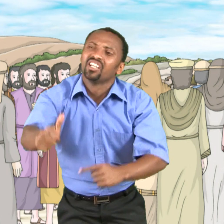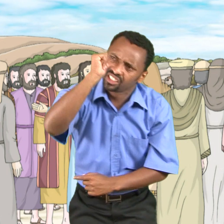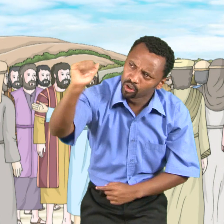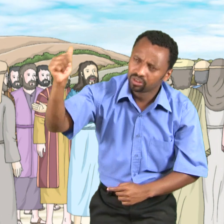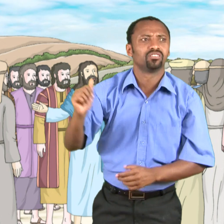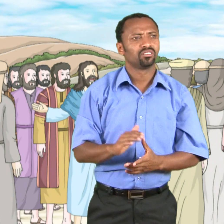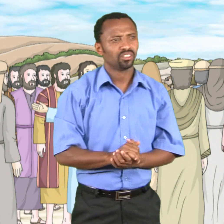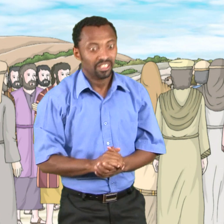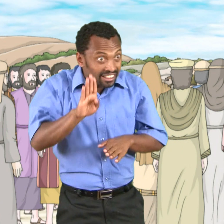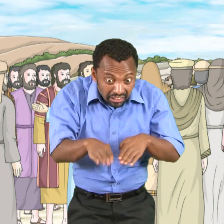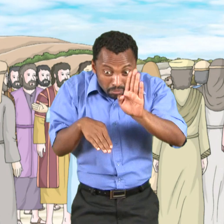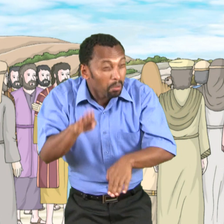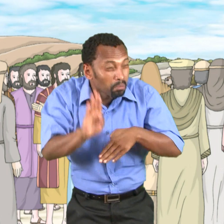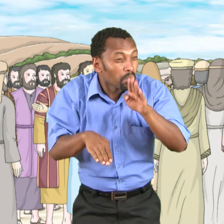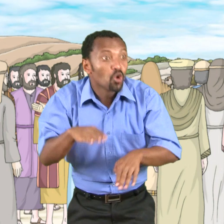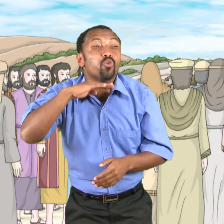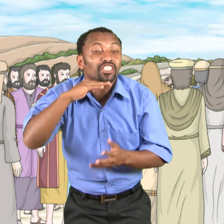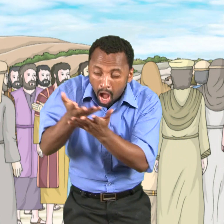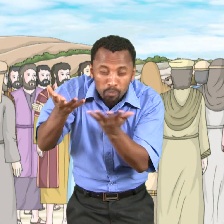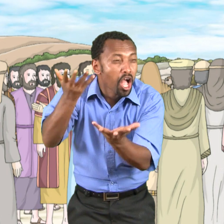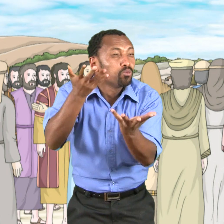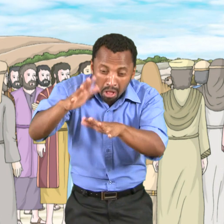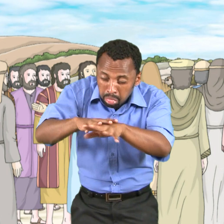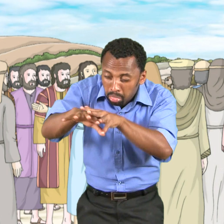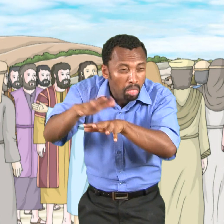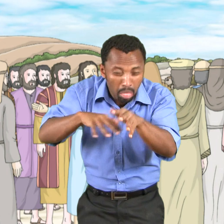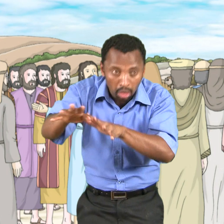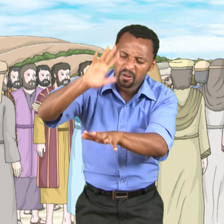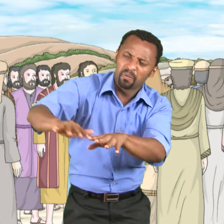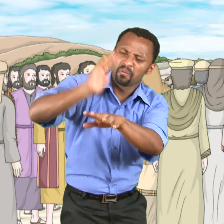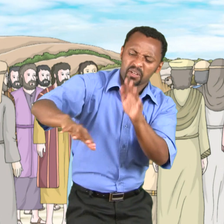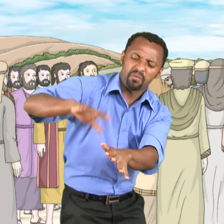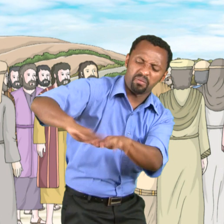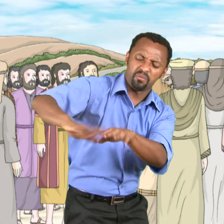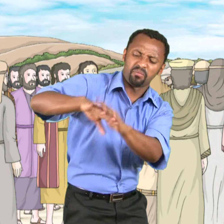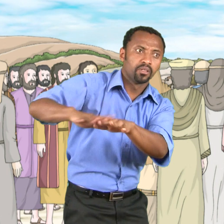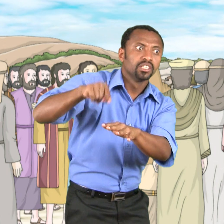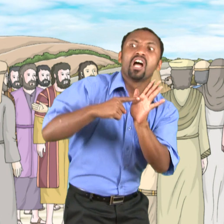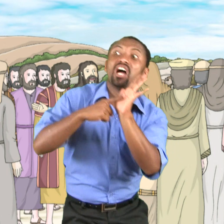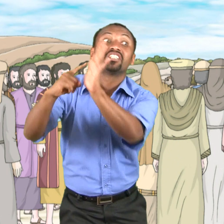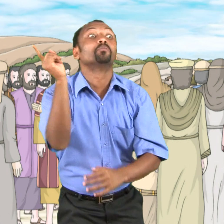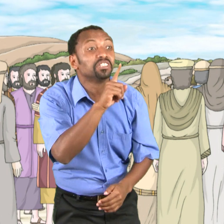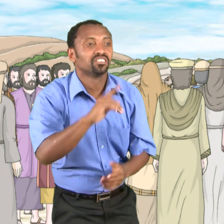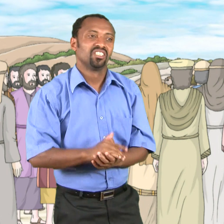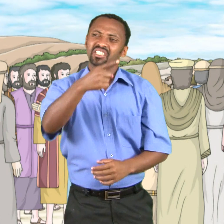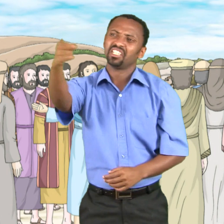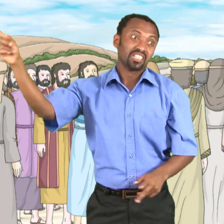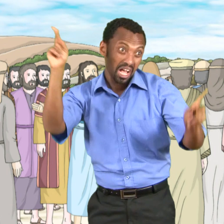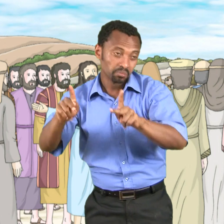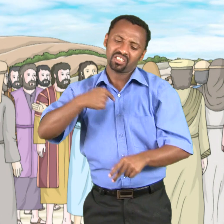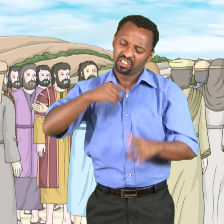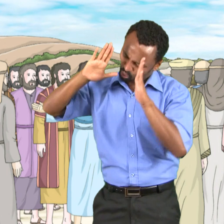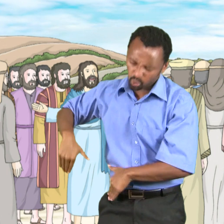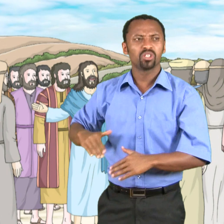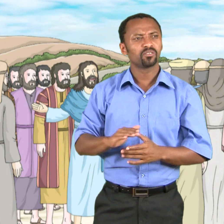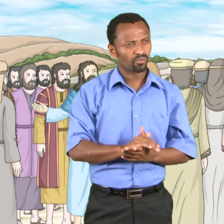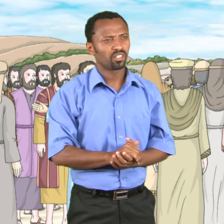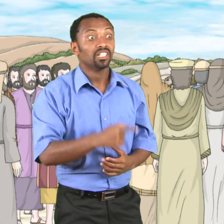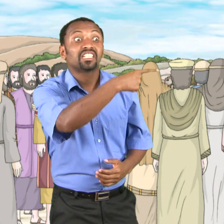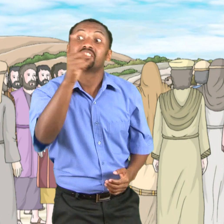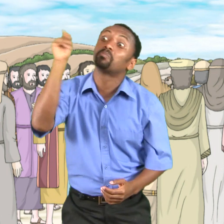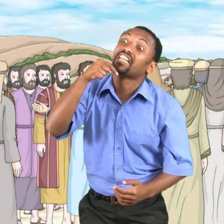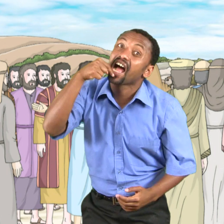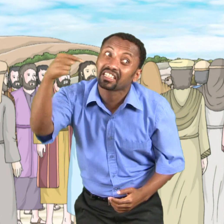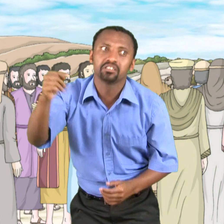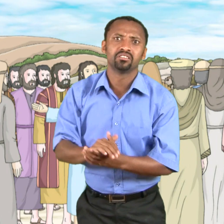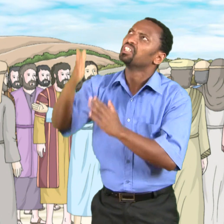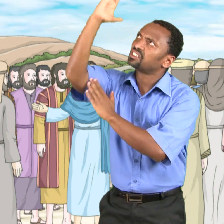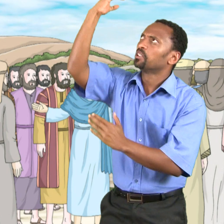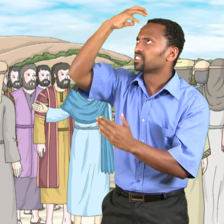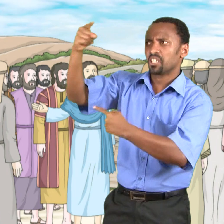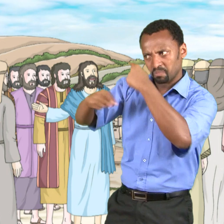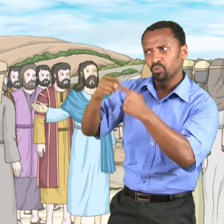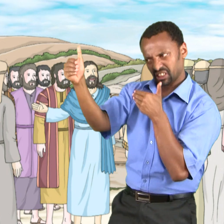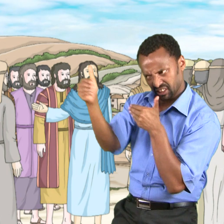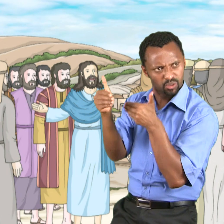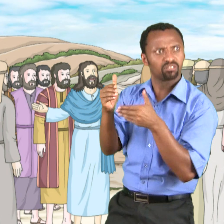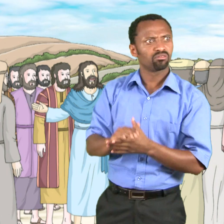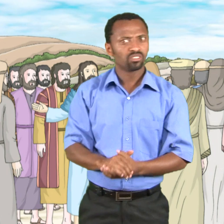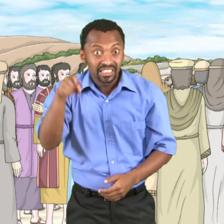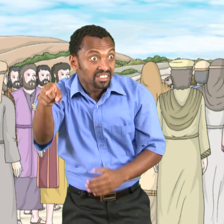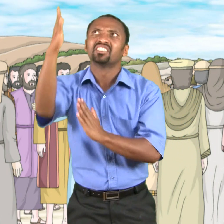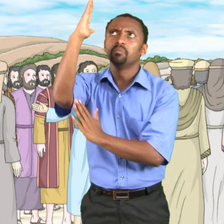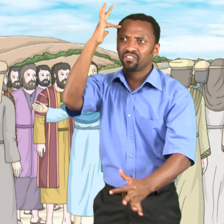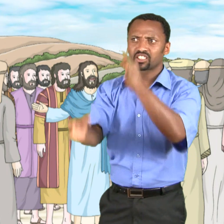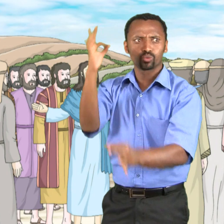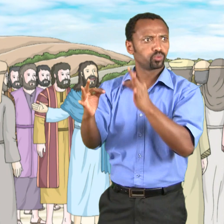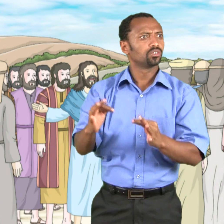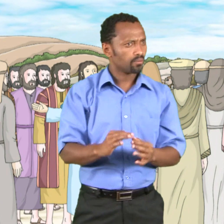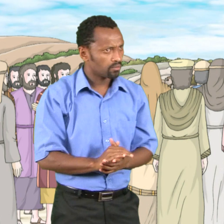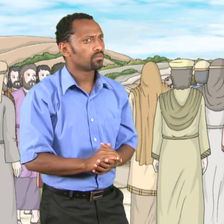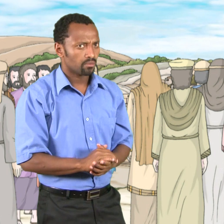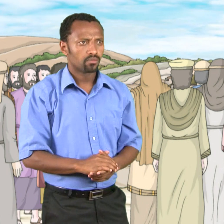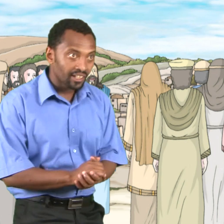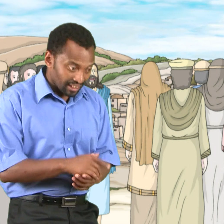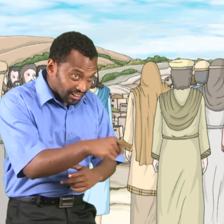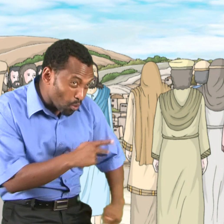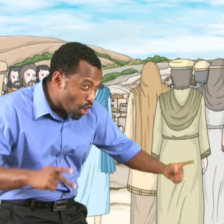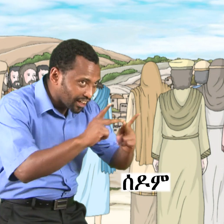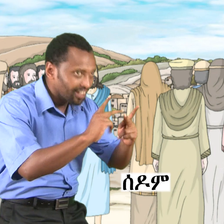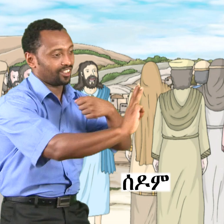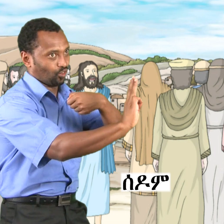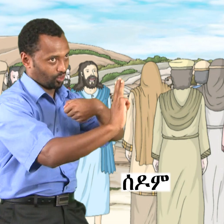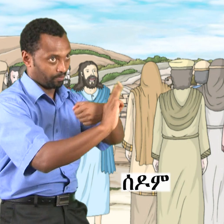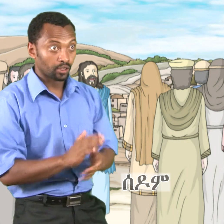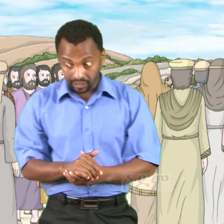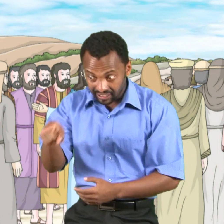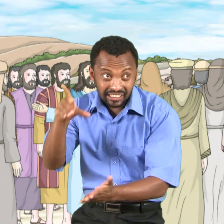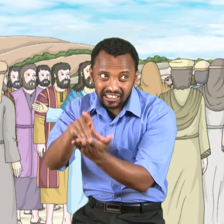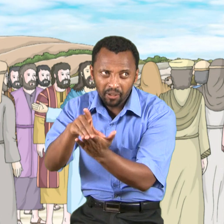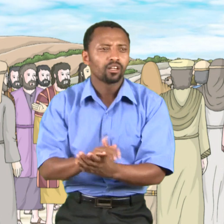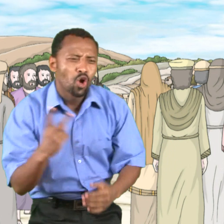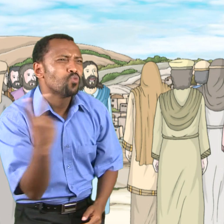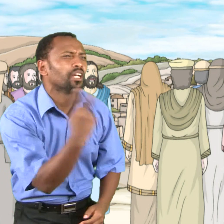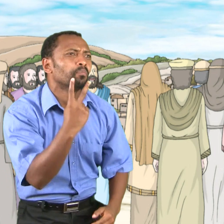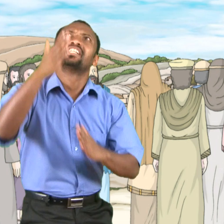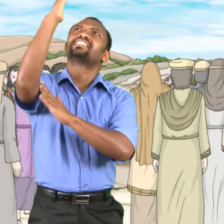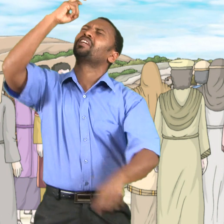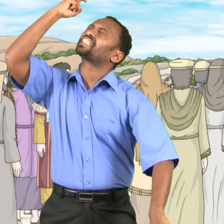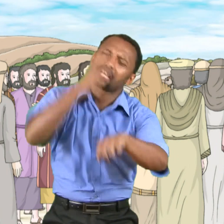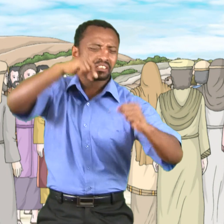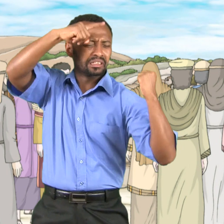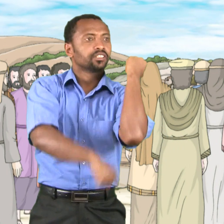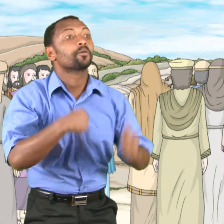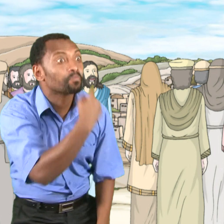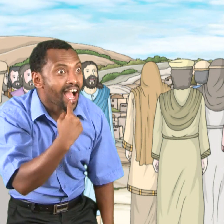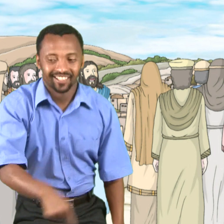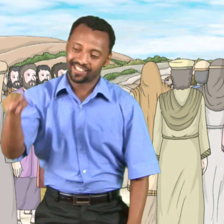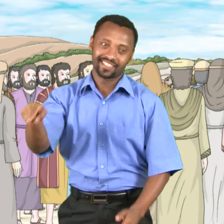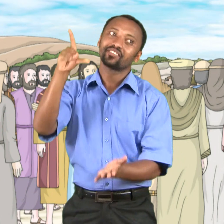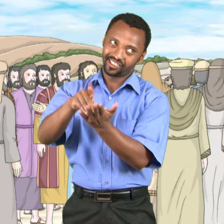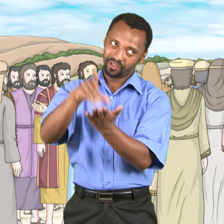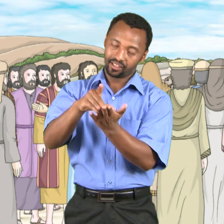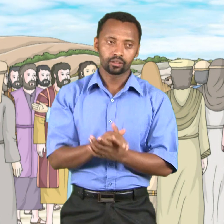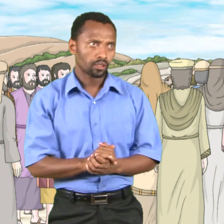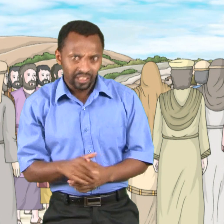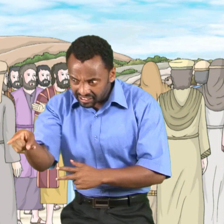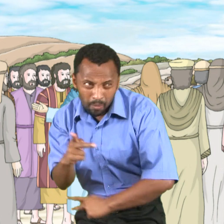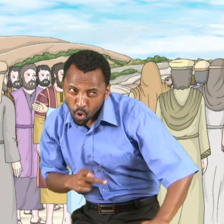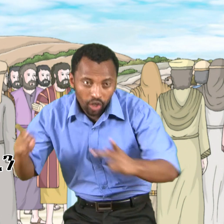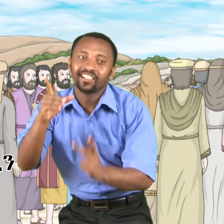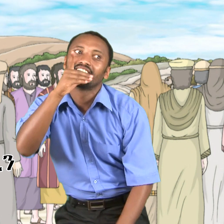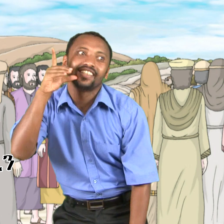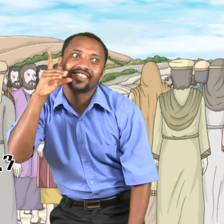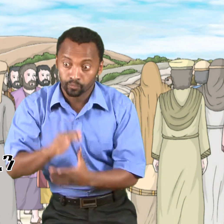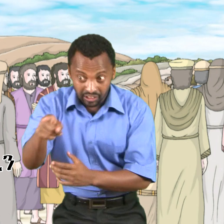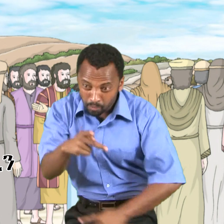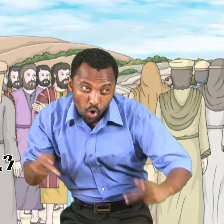Yet be sure of this: The kingdom of God is near.’ I tell you, it will be more bearable on that day for Sodom than for that town.